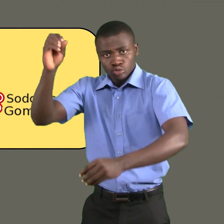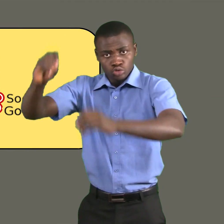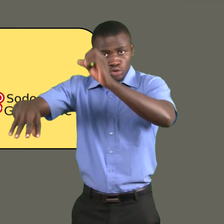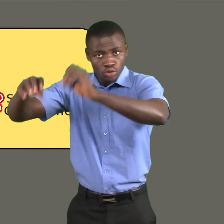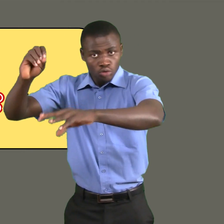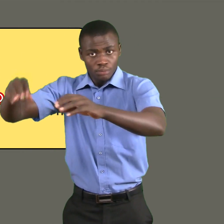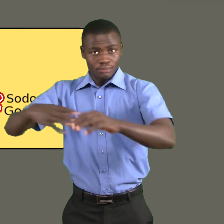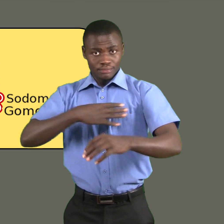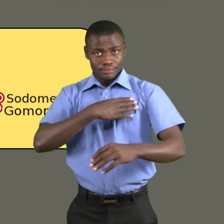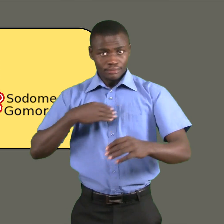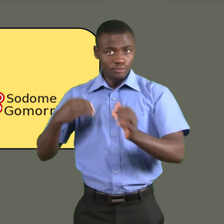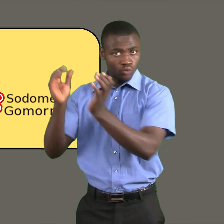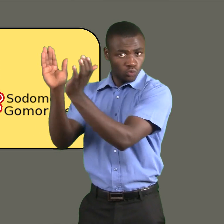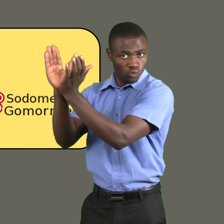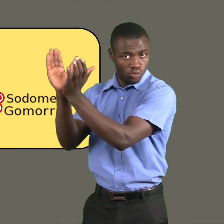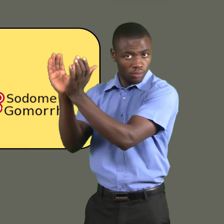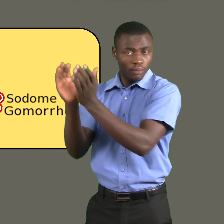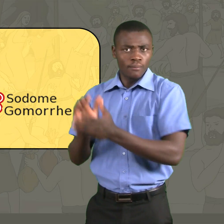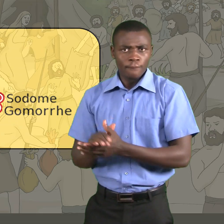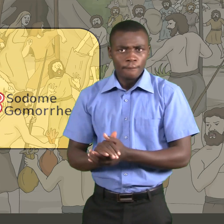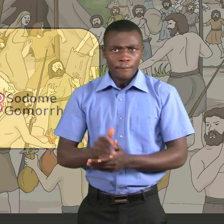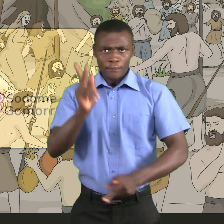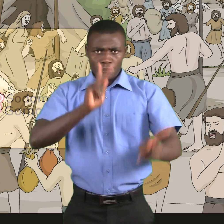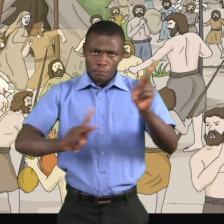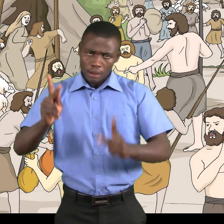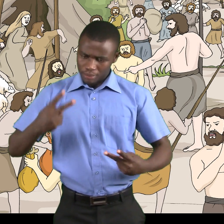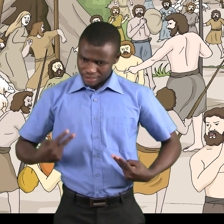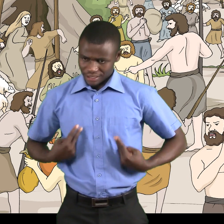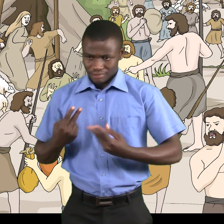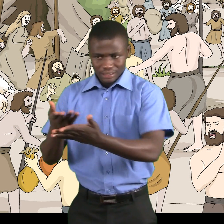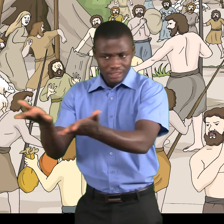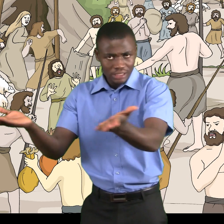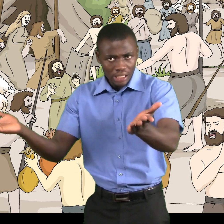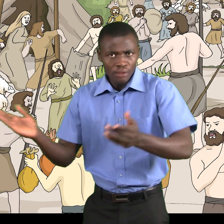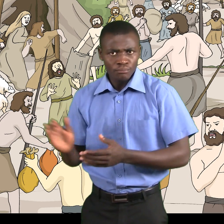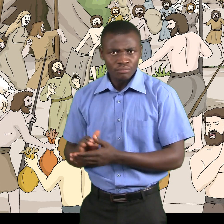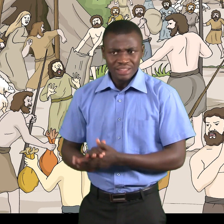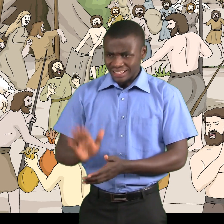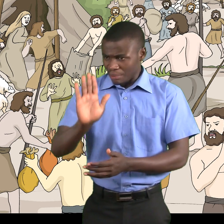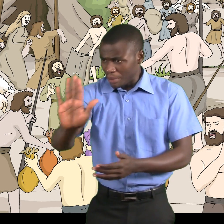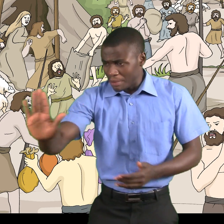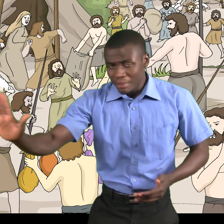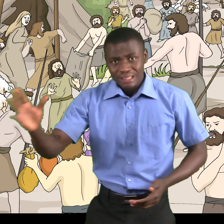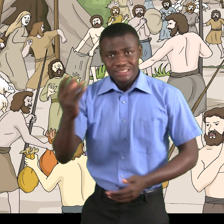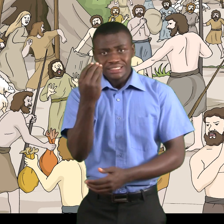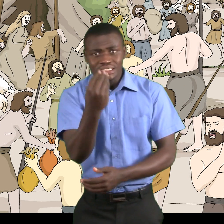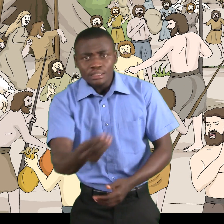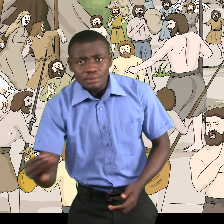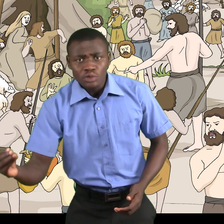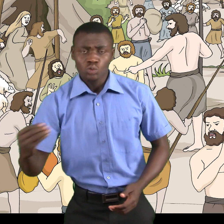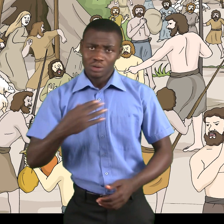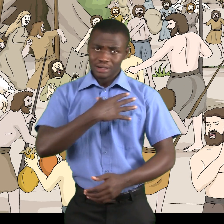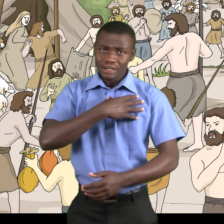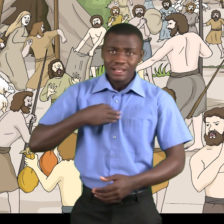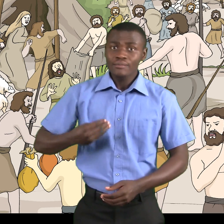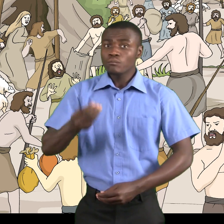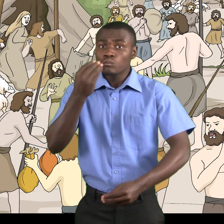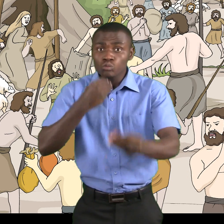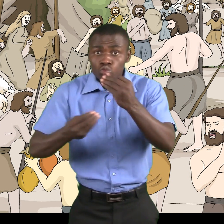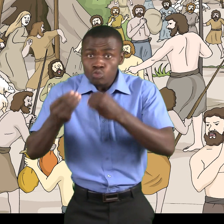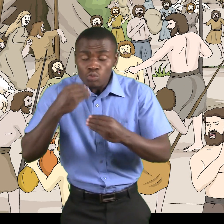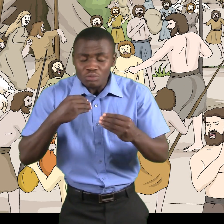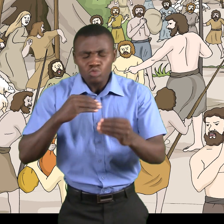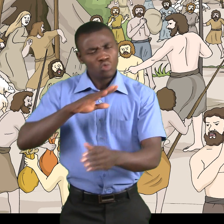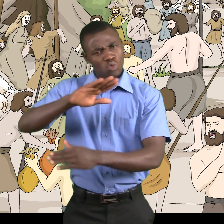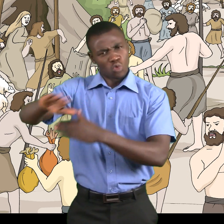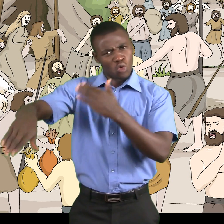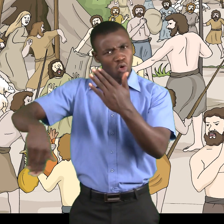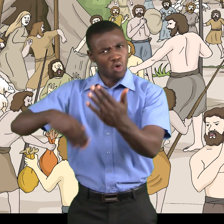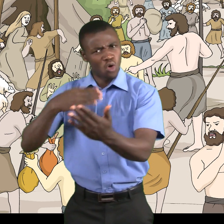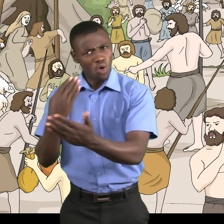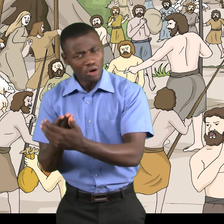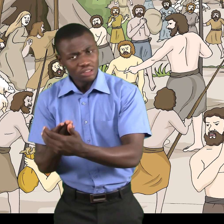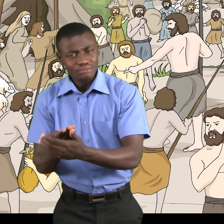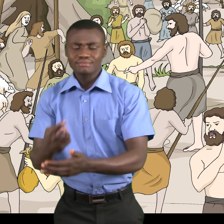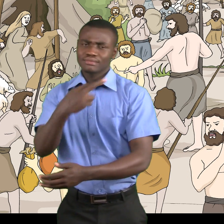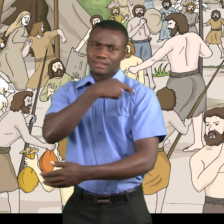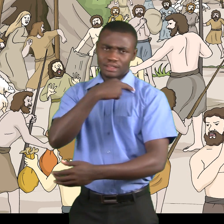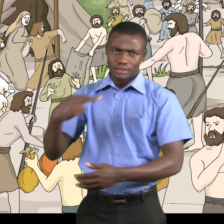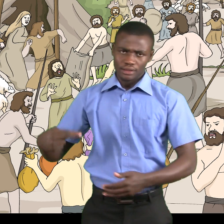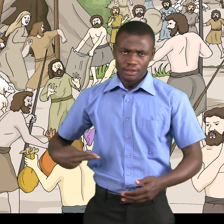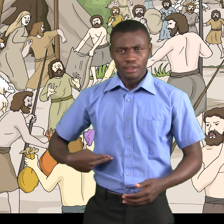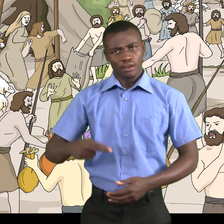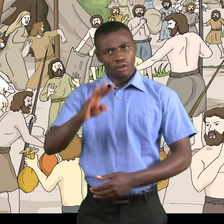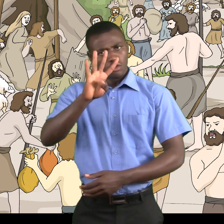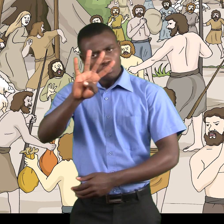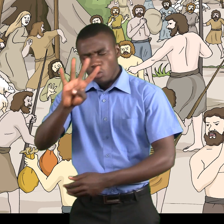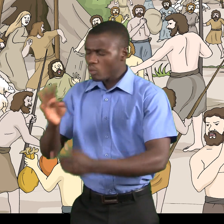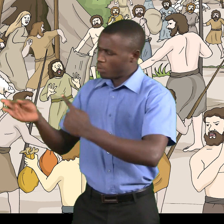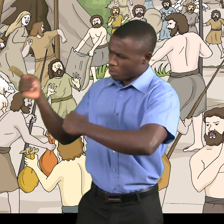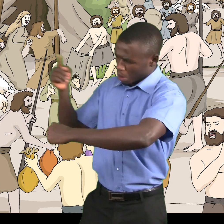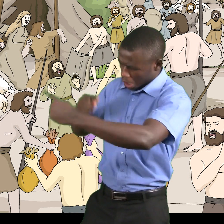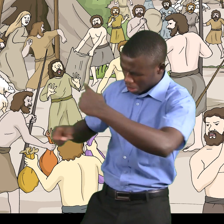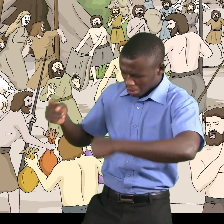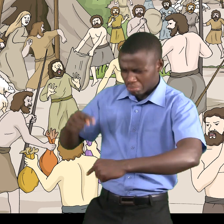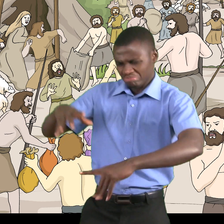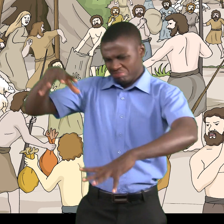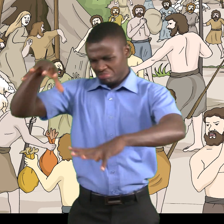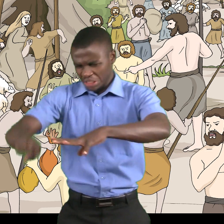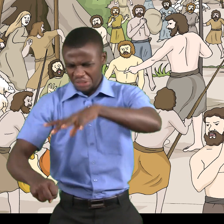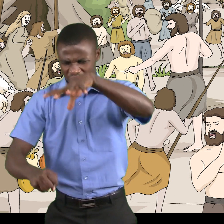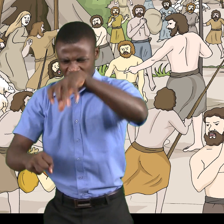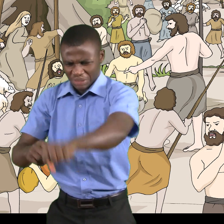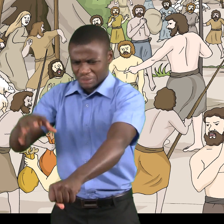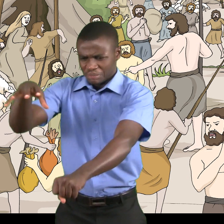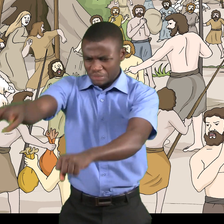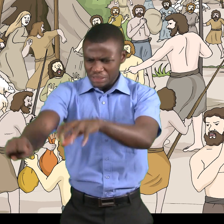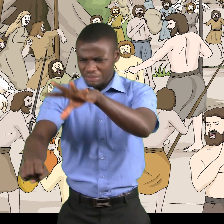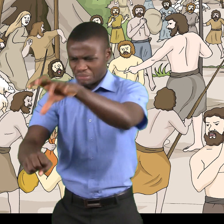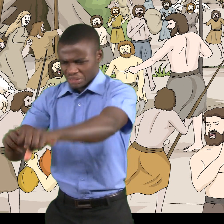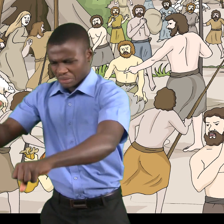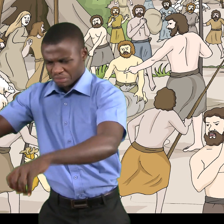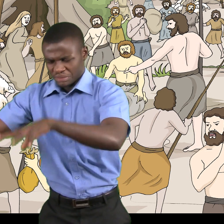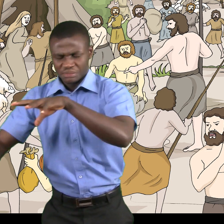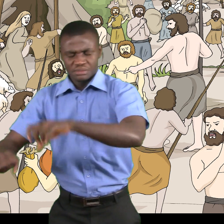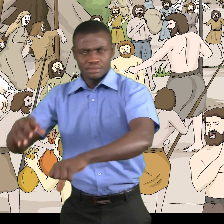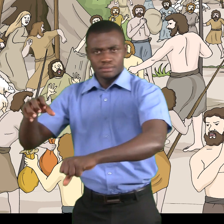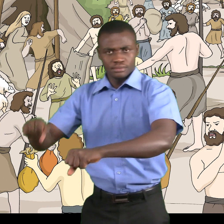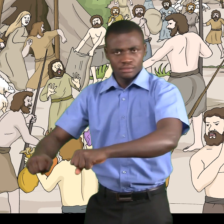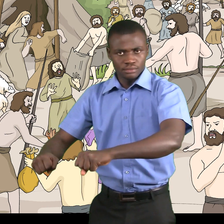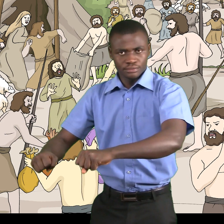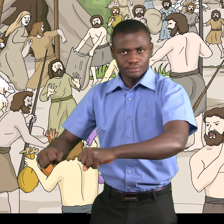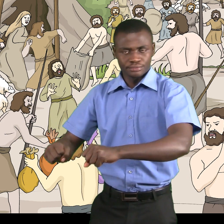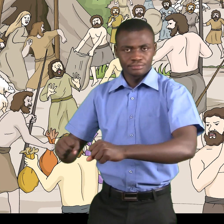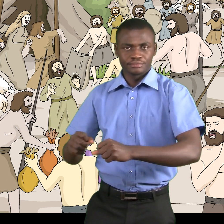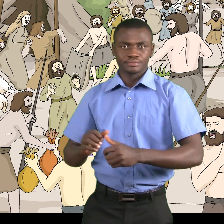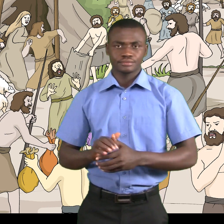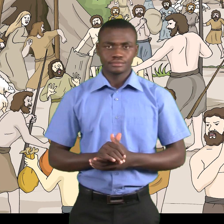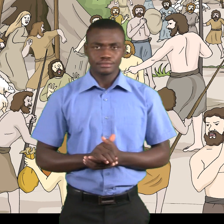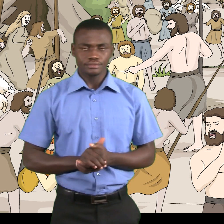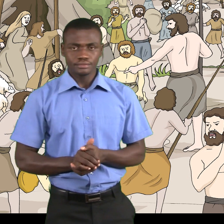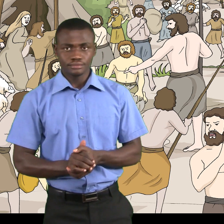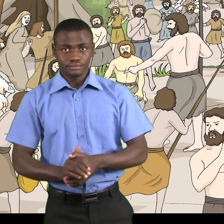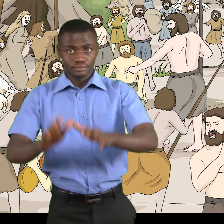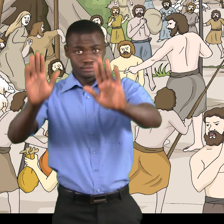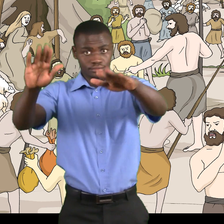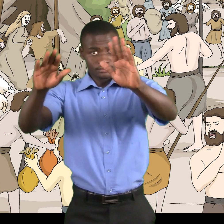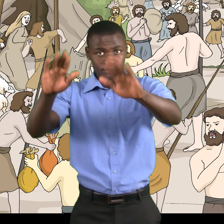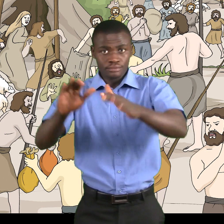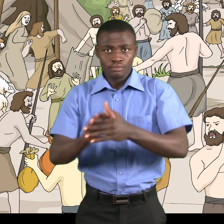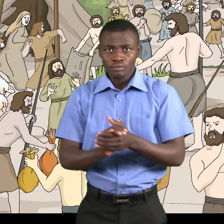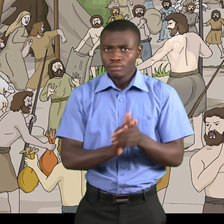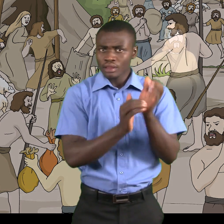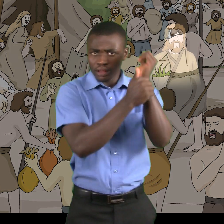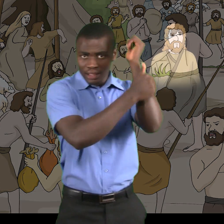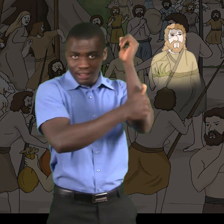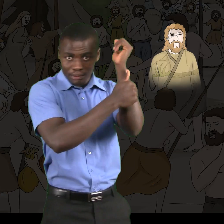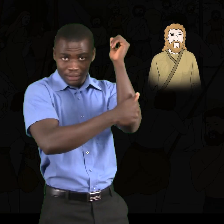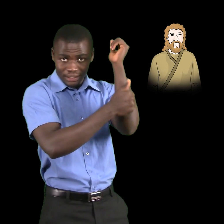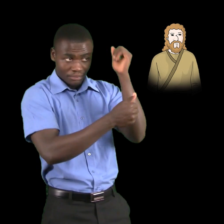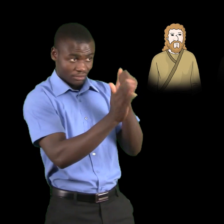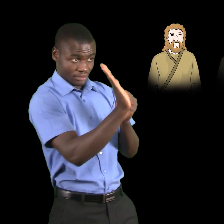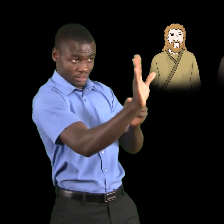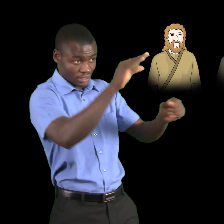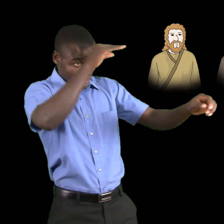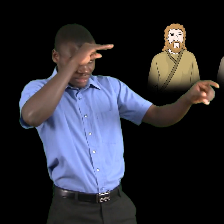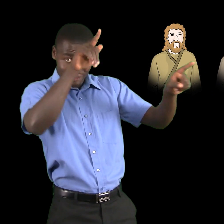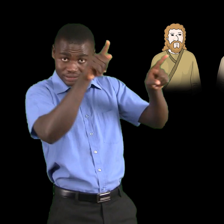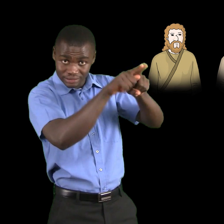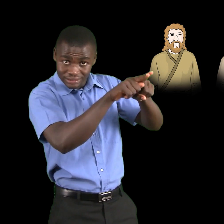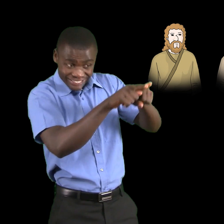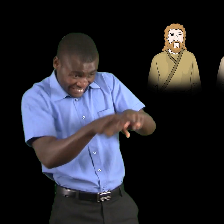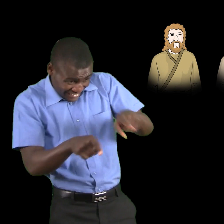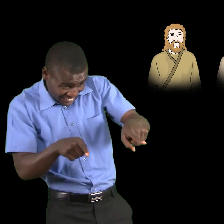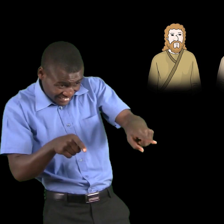The four kings seized all the goods of Sodom and Gomorrah and all their food, and they went on their way.